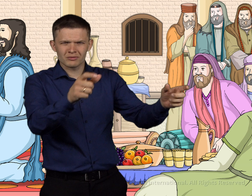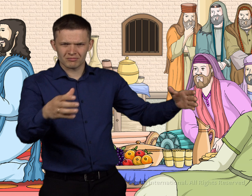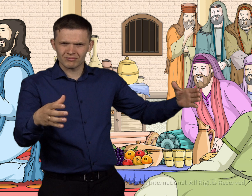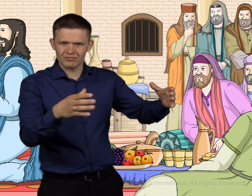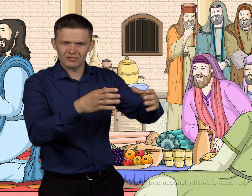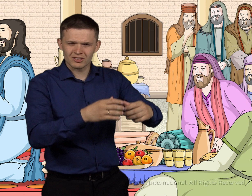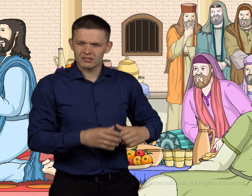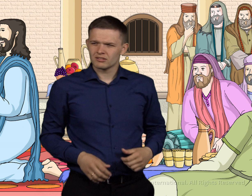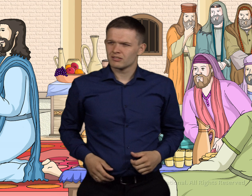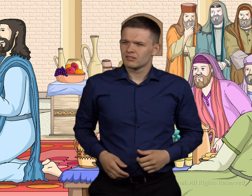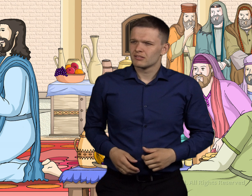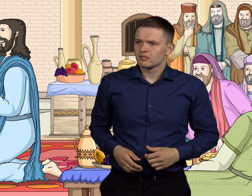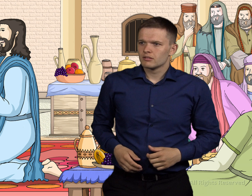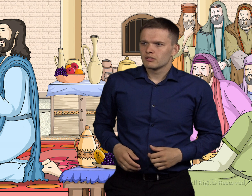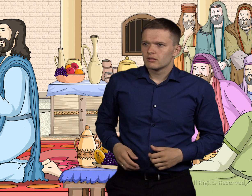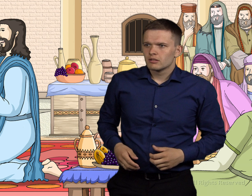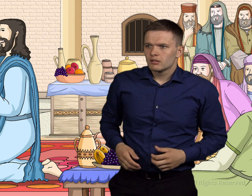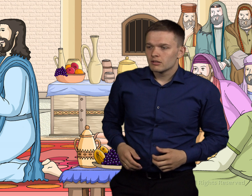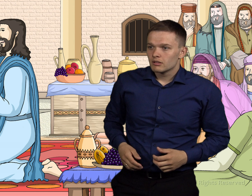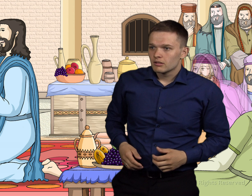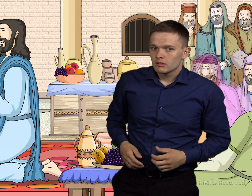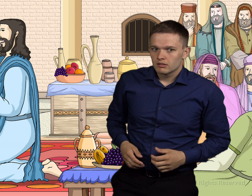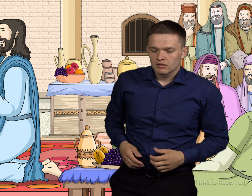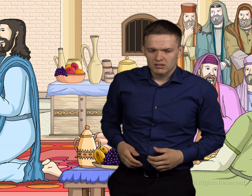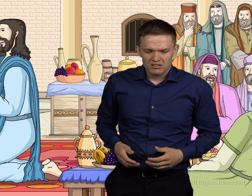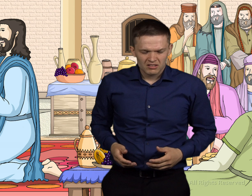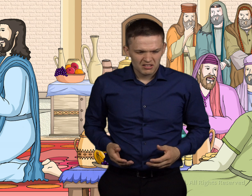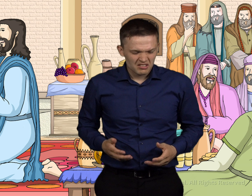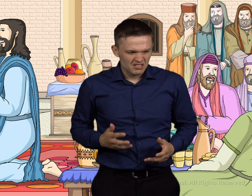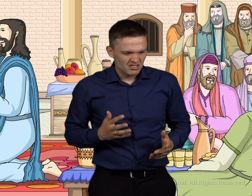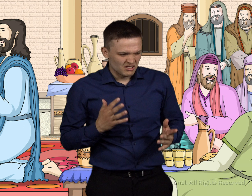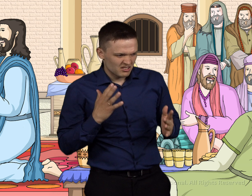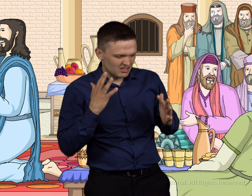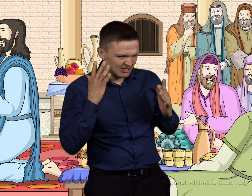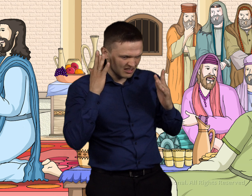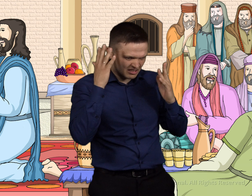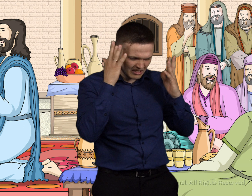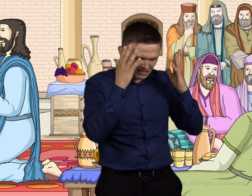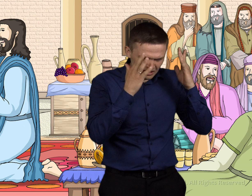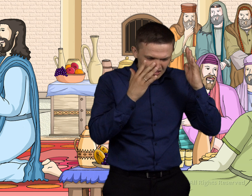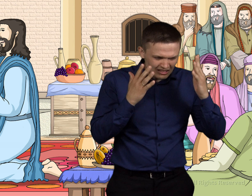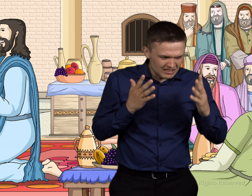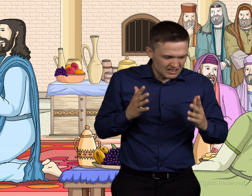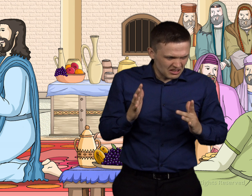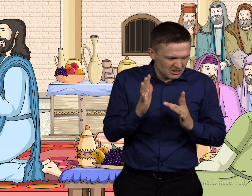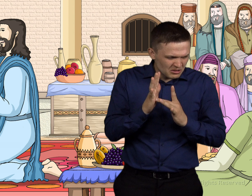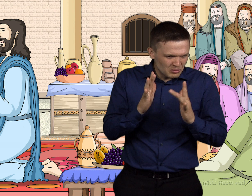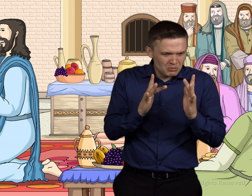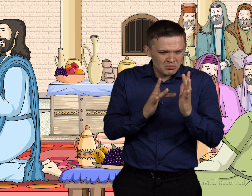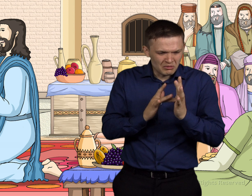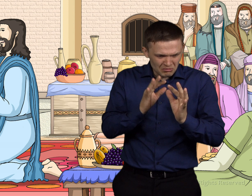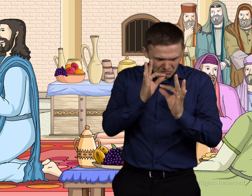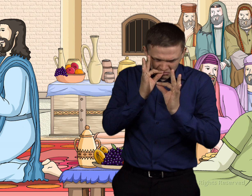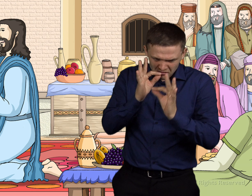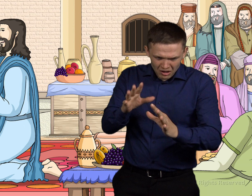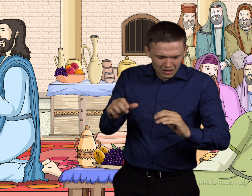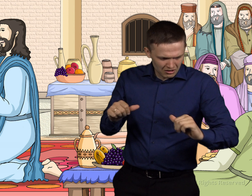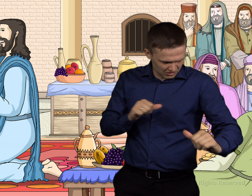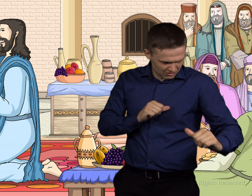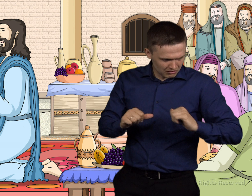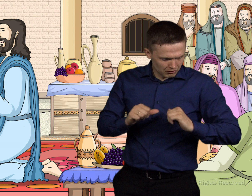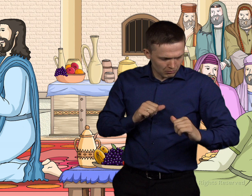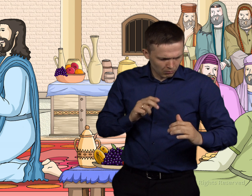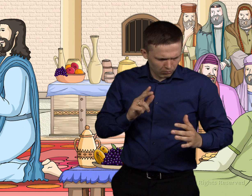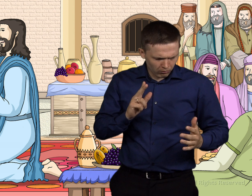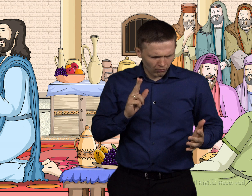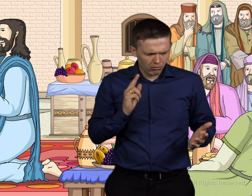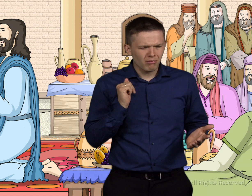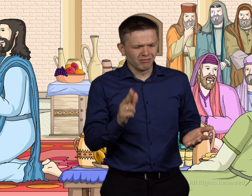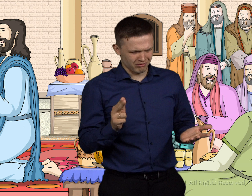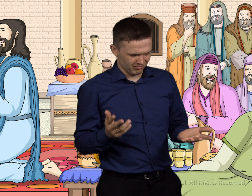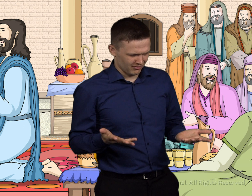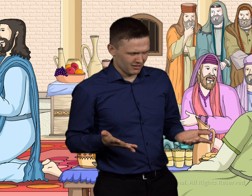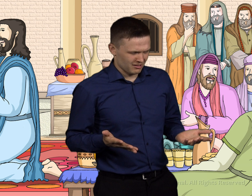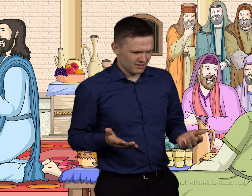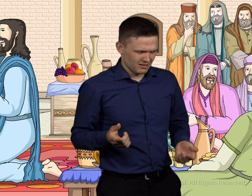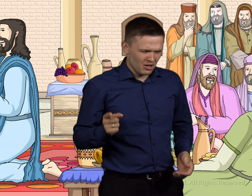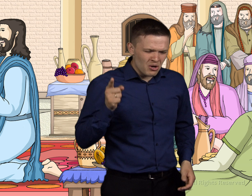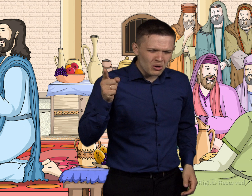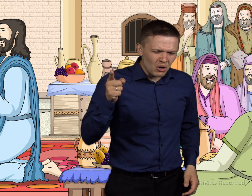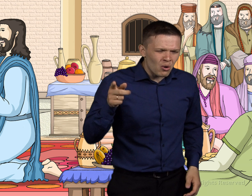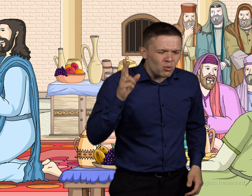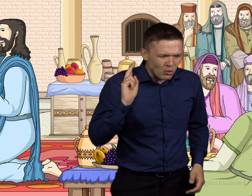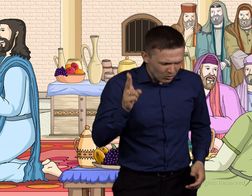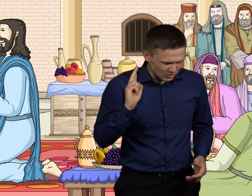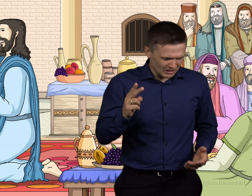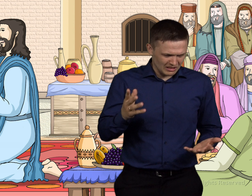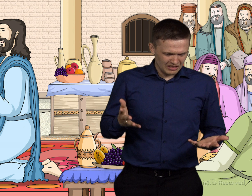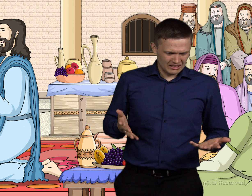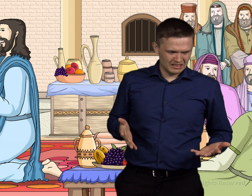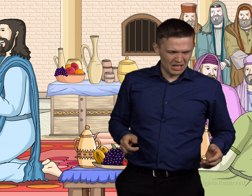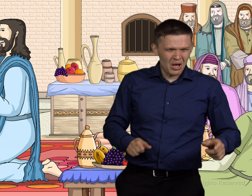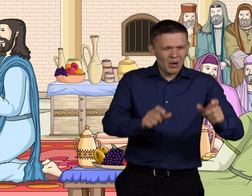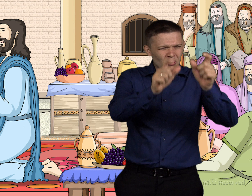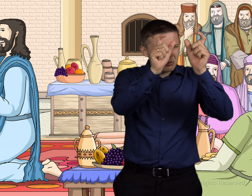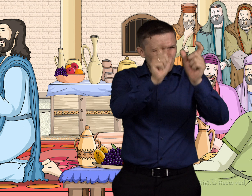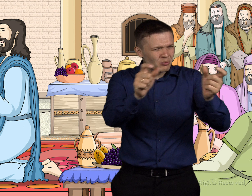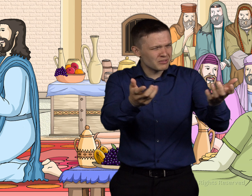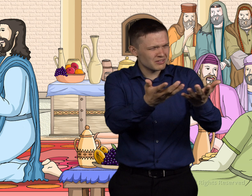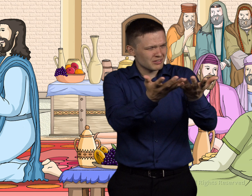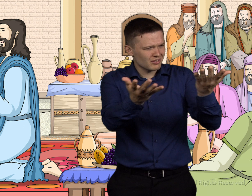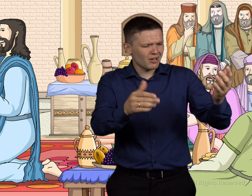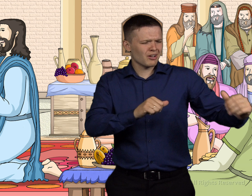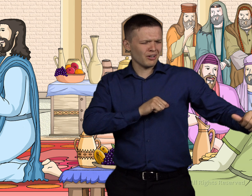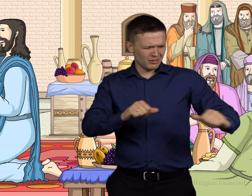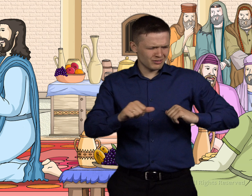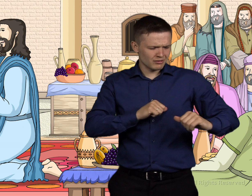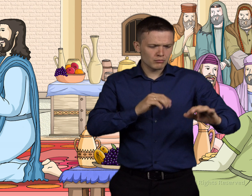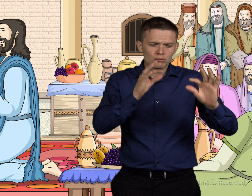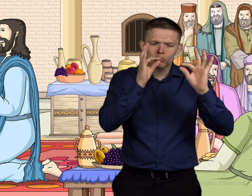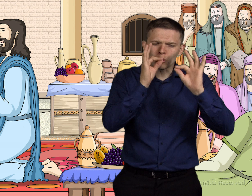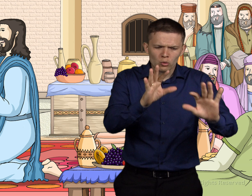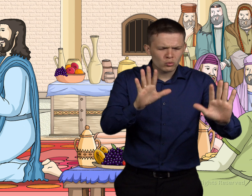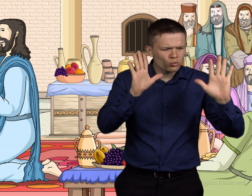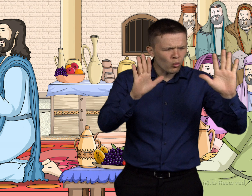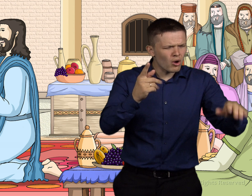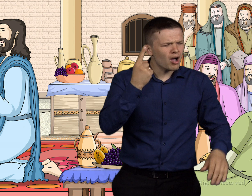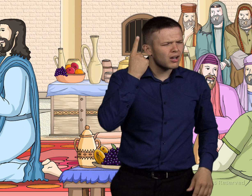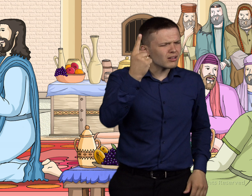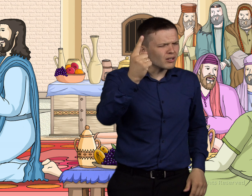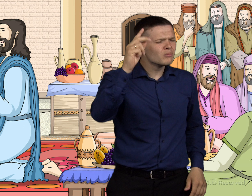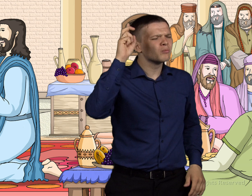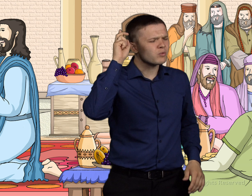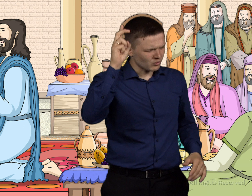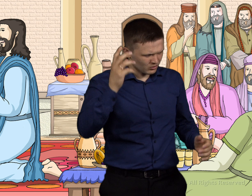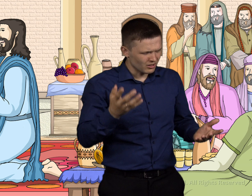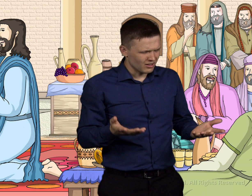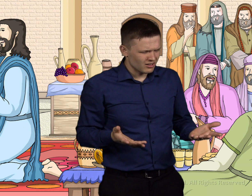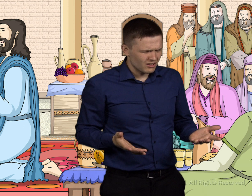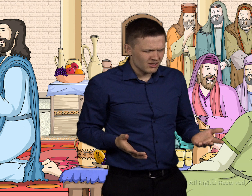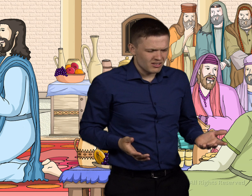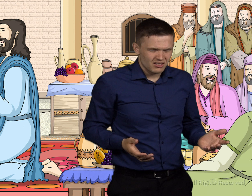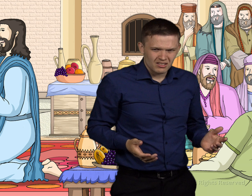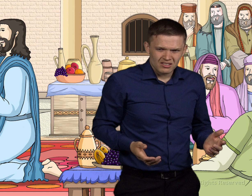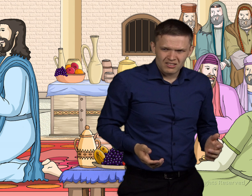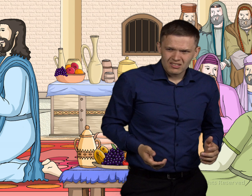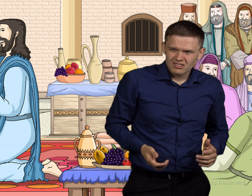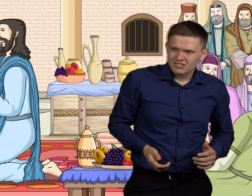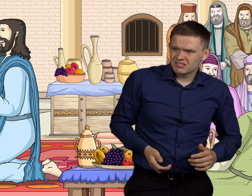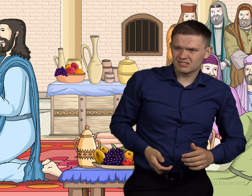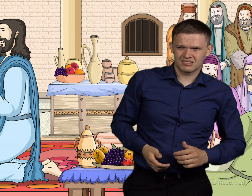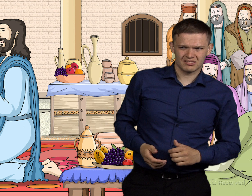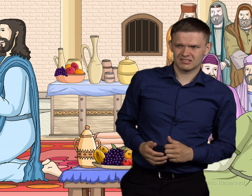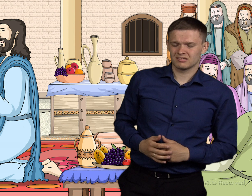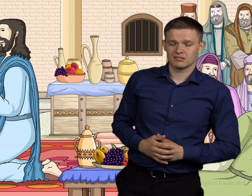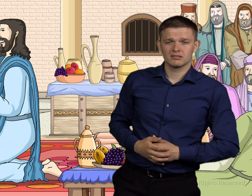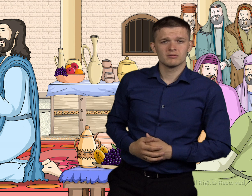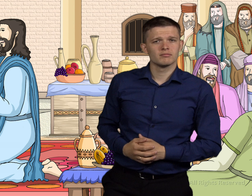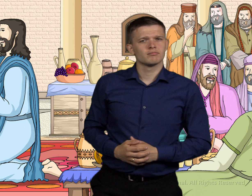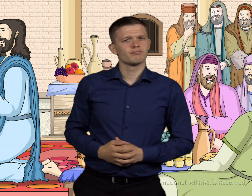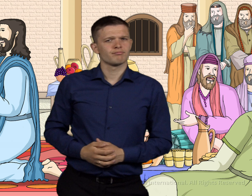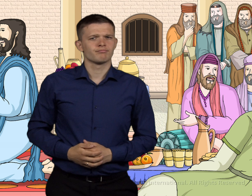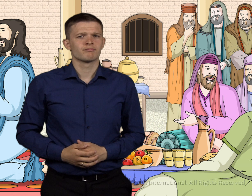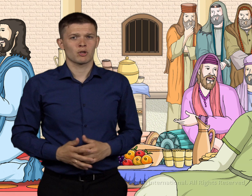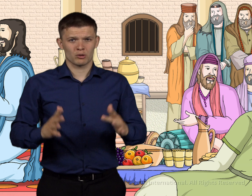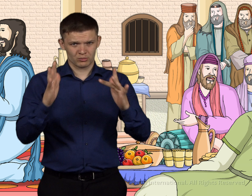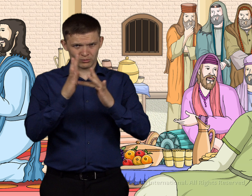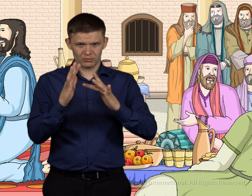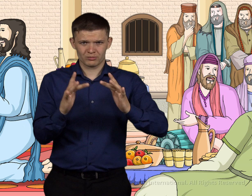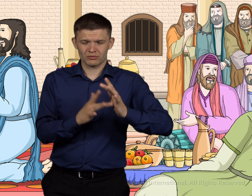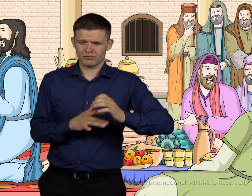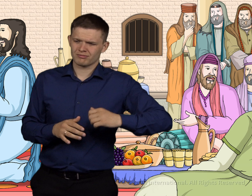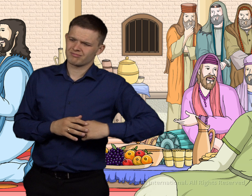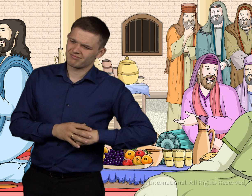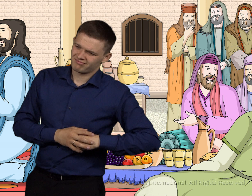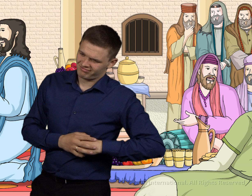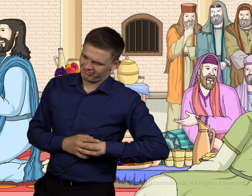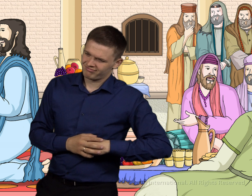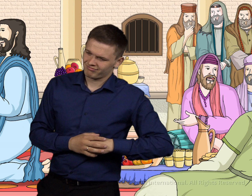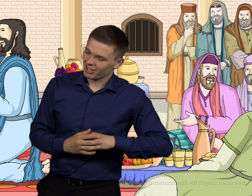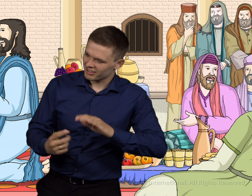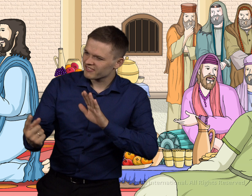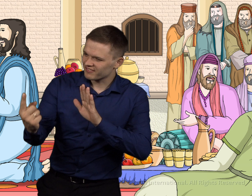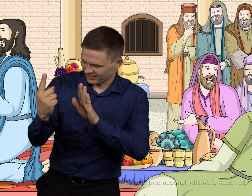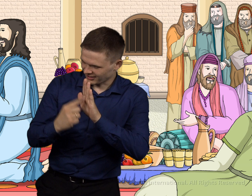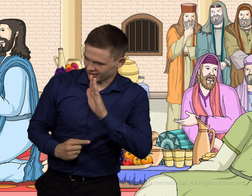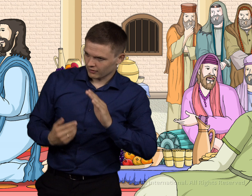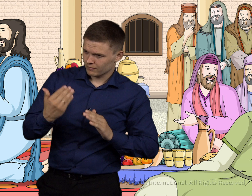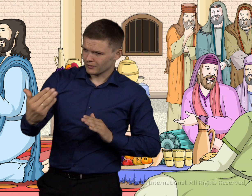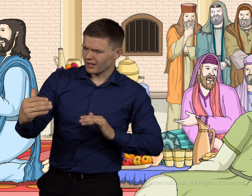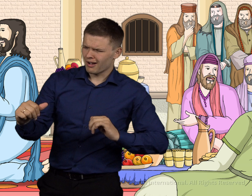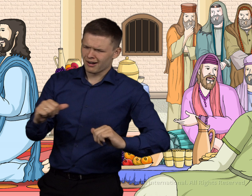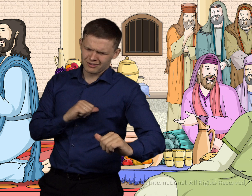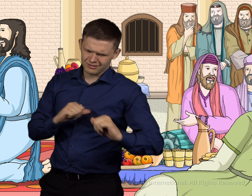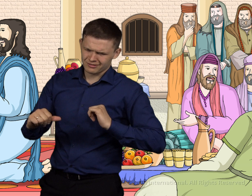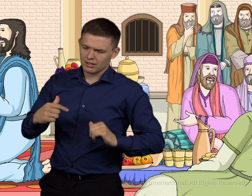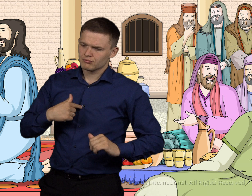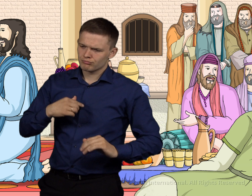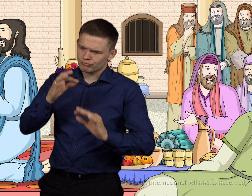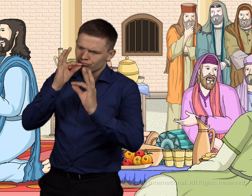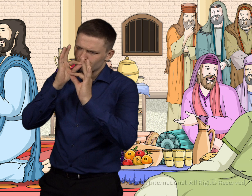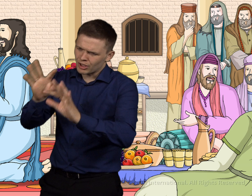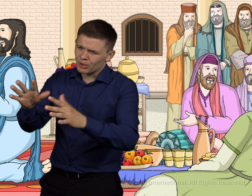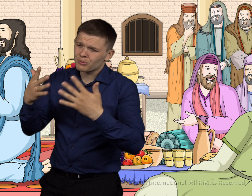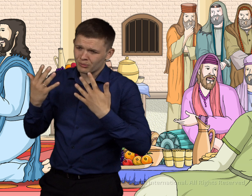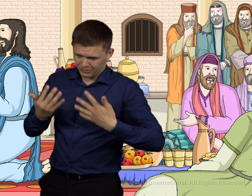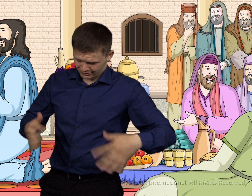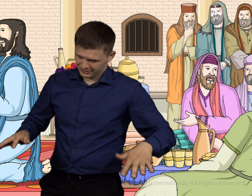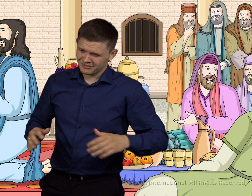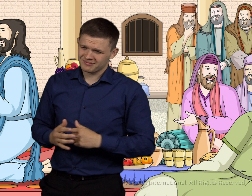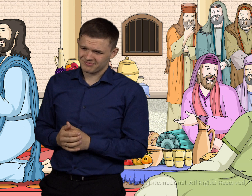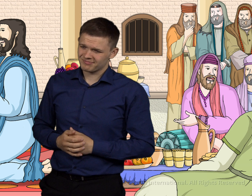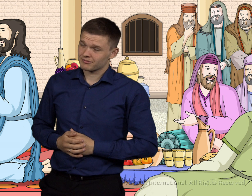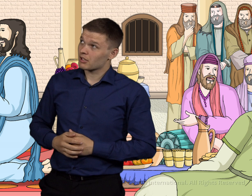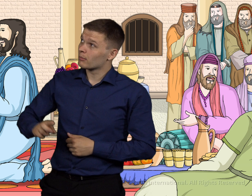But those at the table began to say to themselves, “Who is this who even forgives sins?”